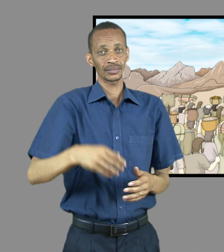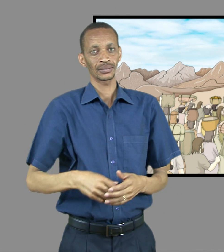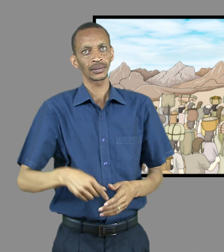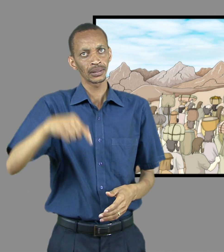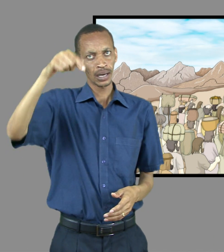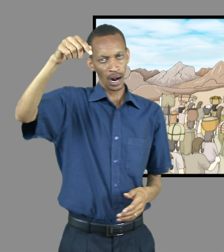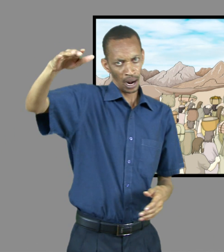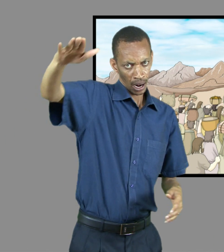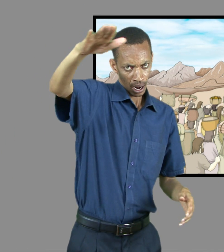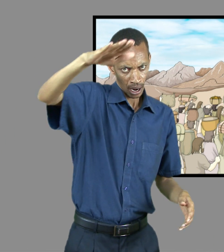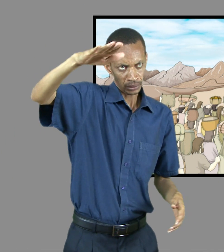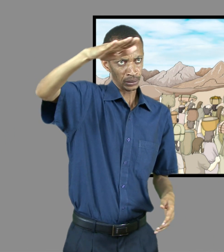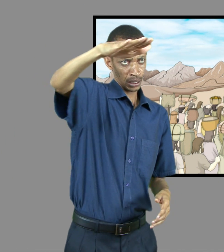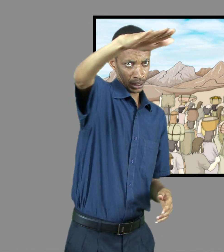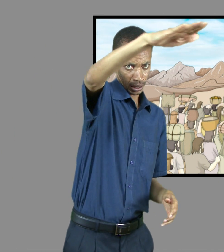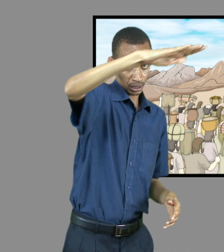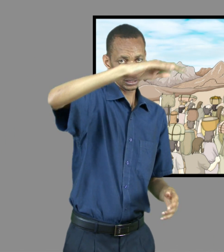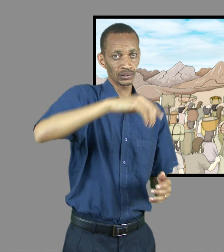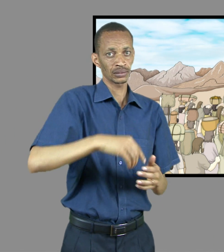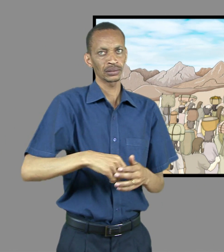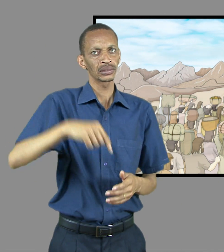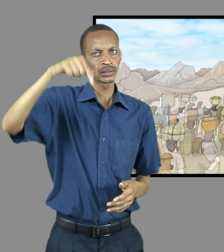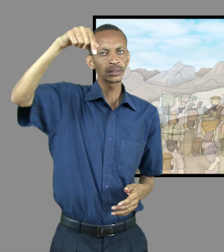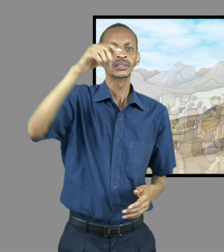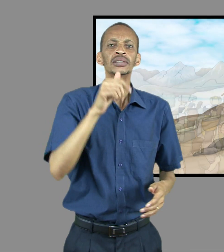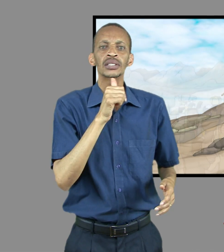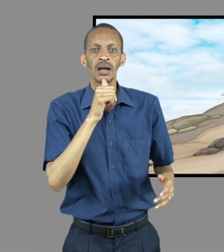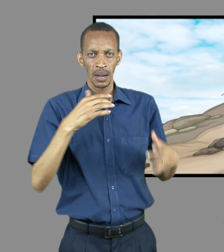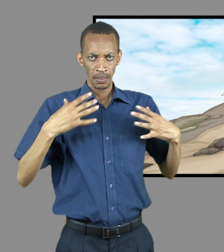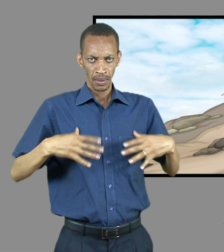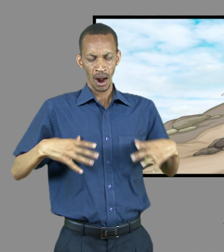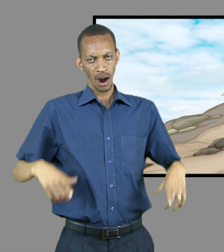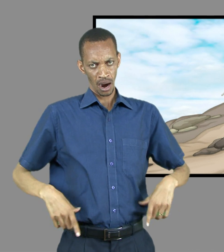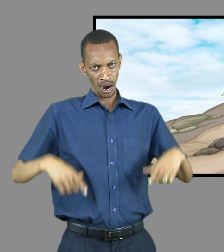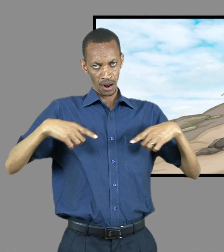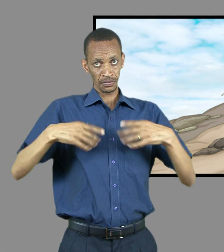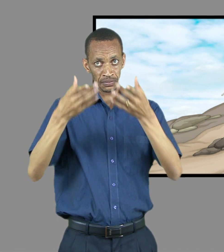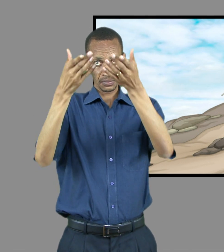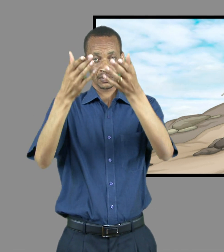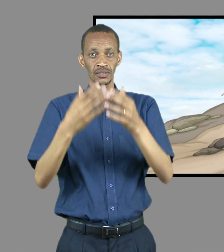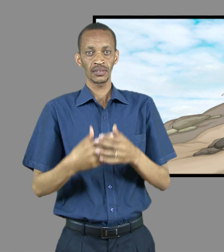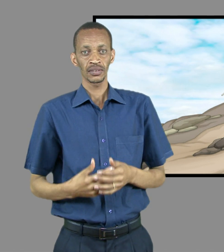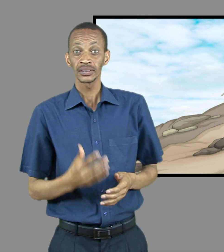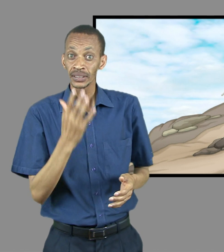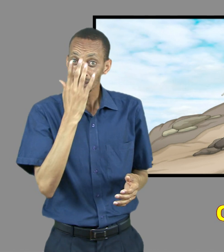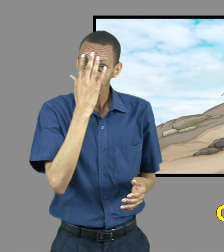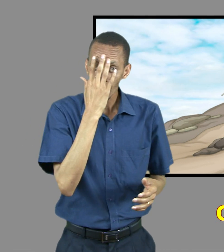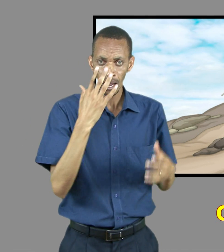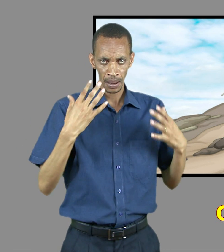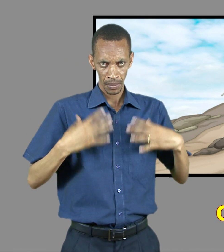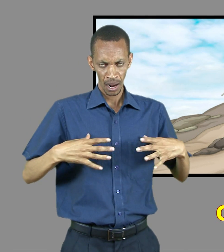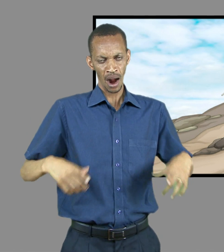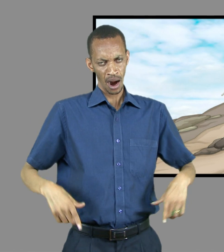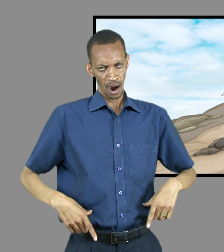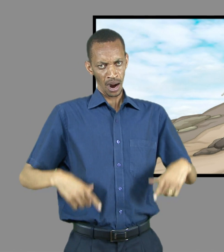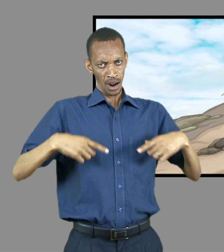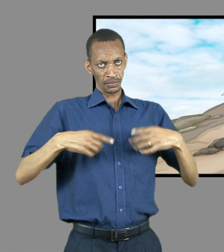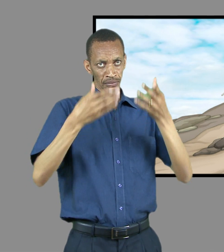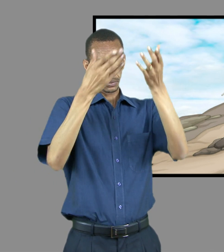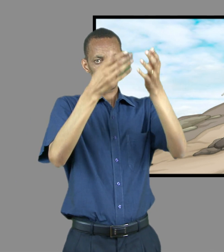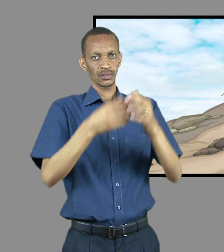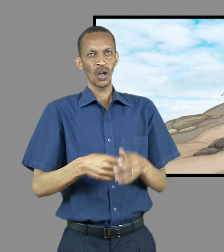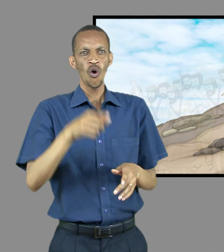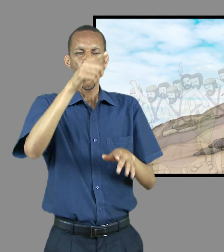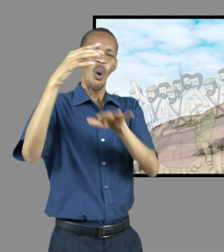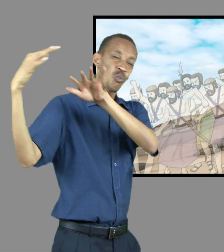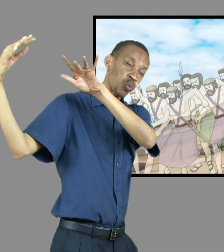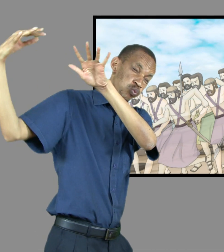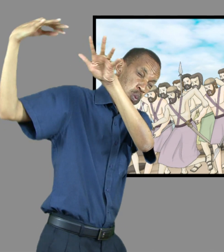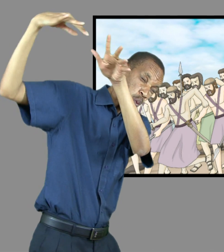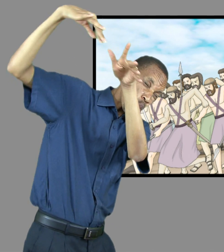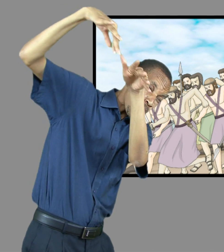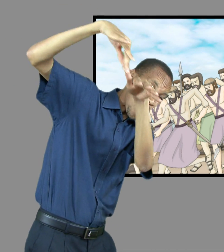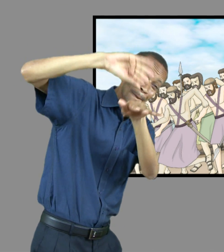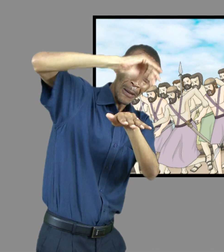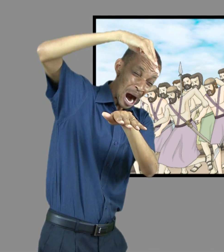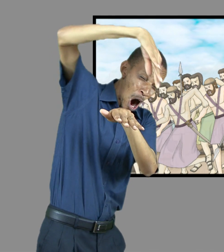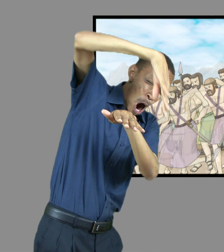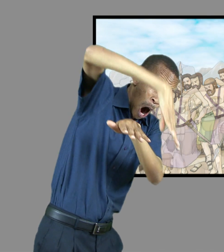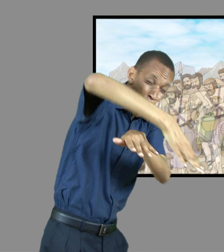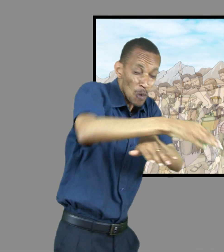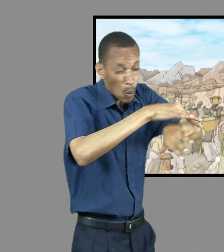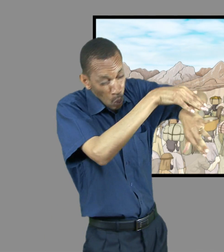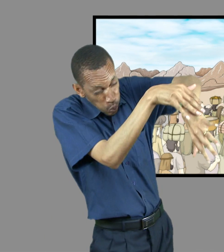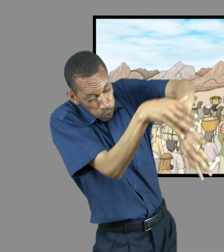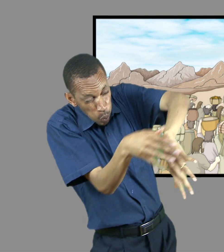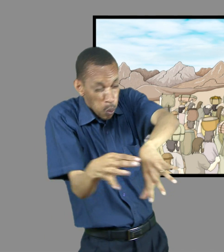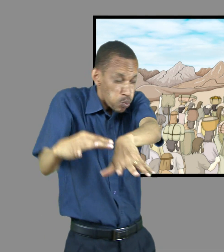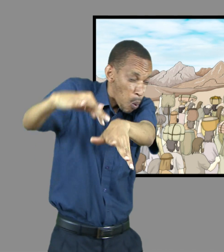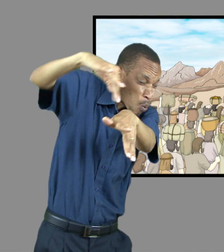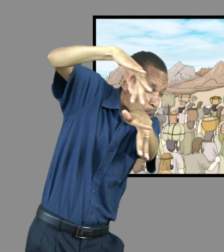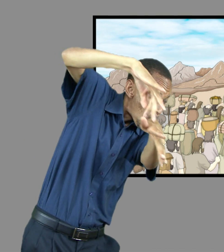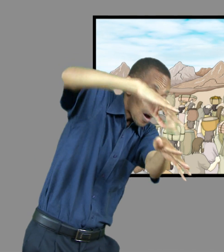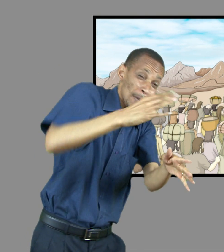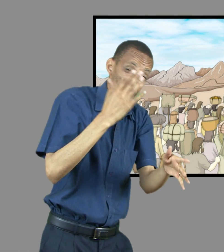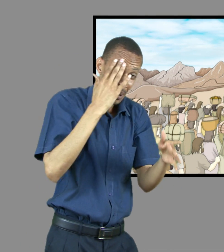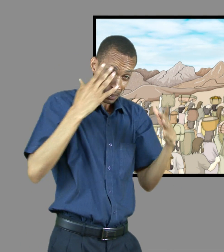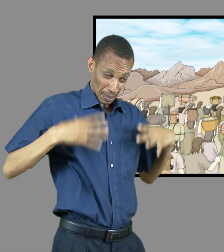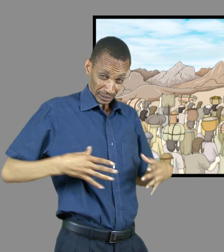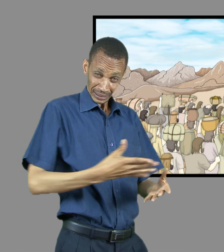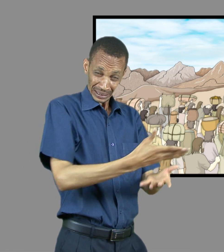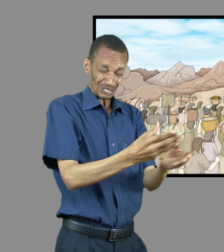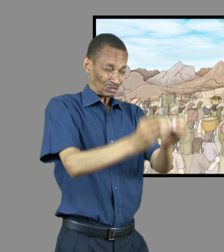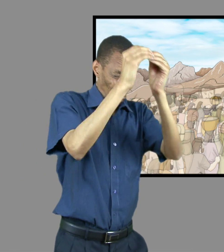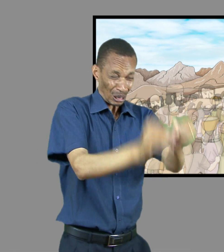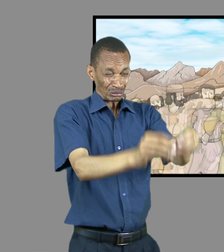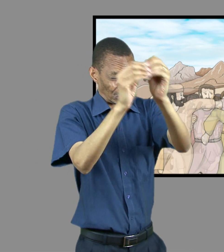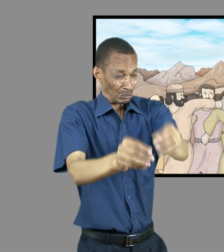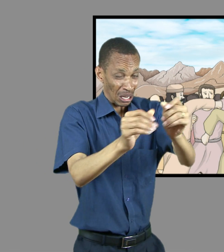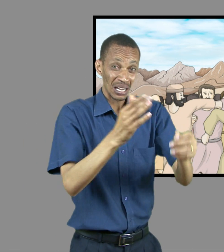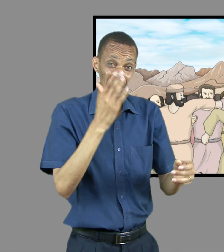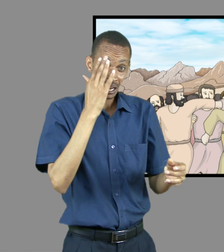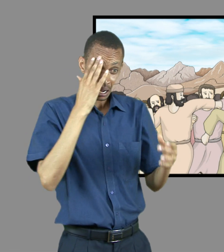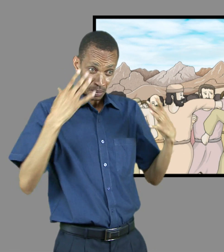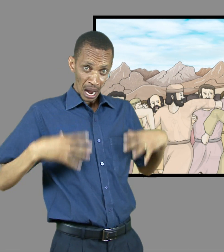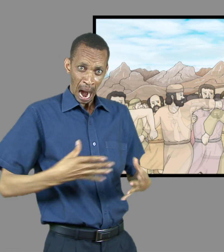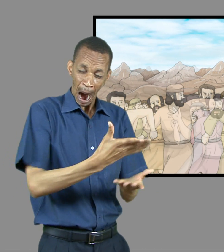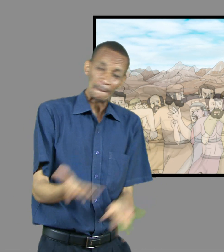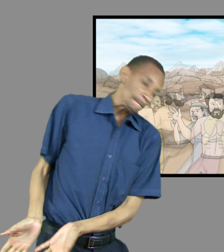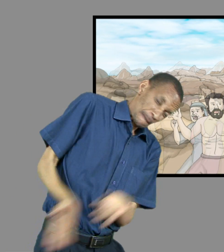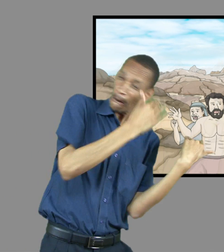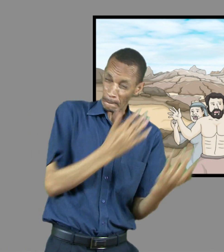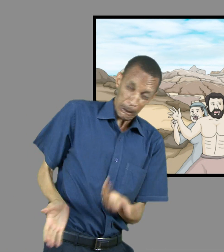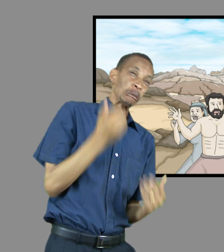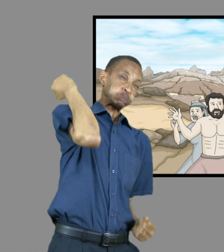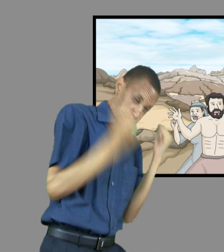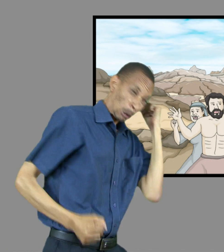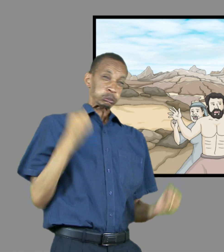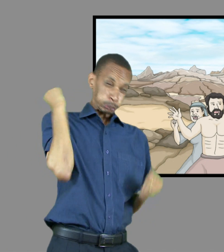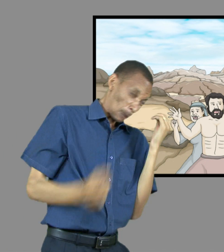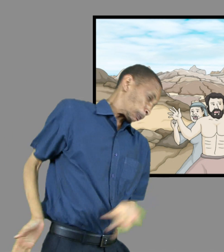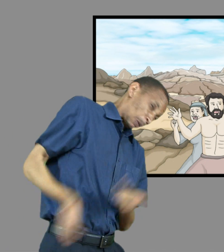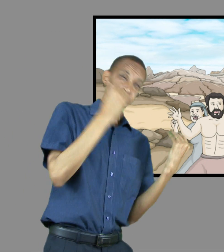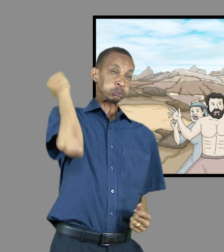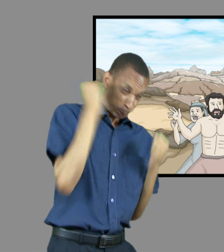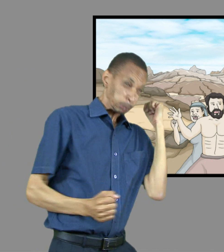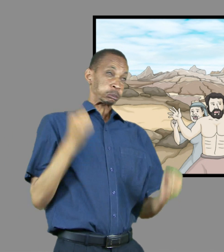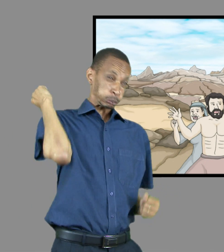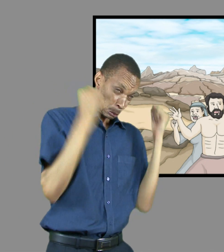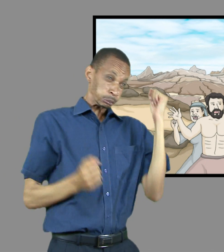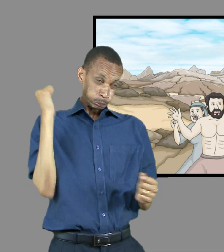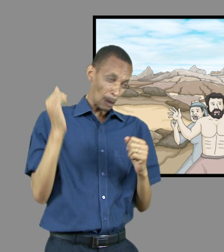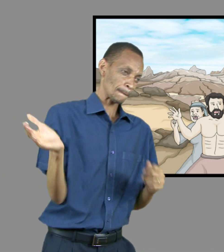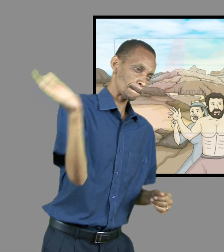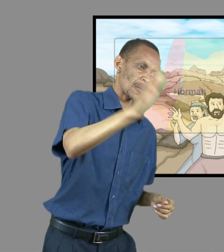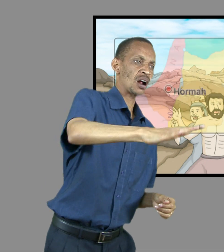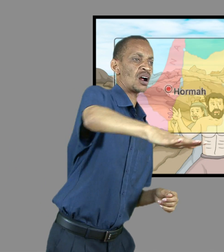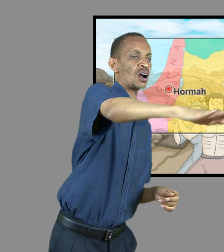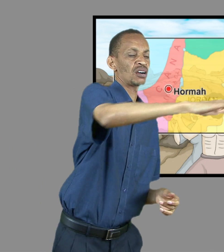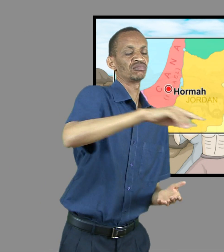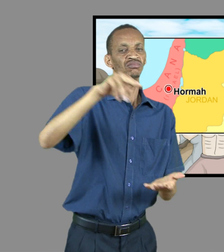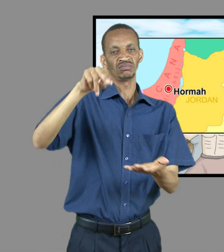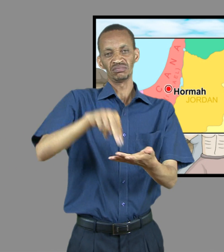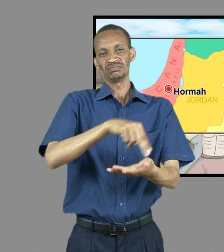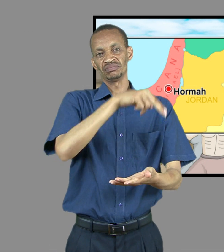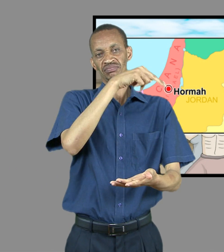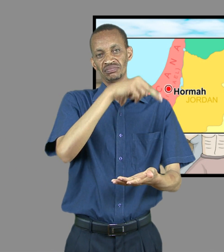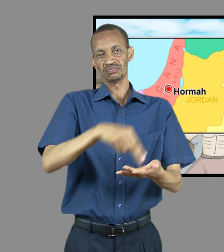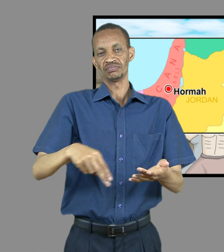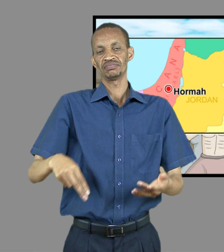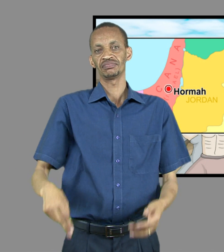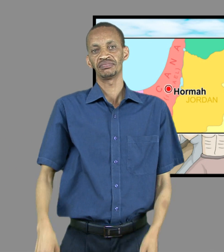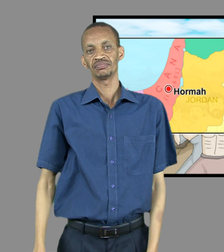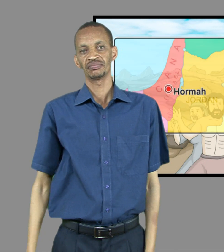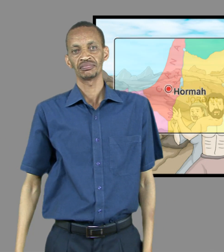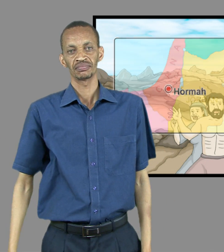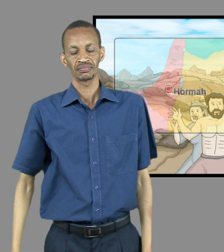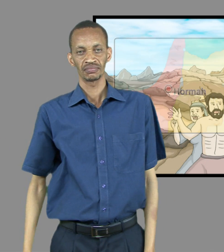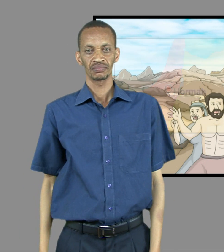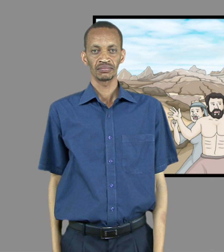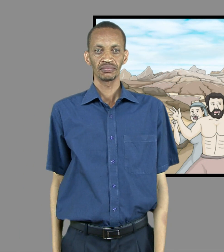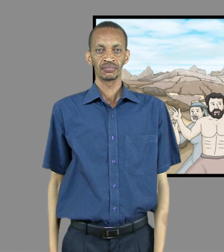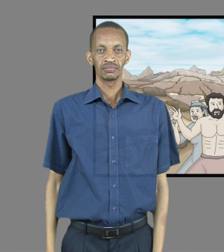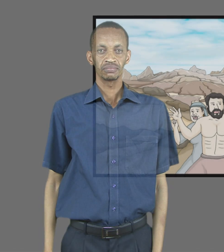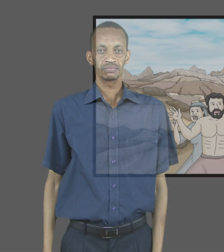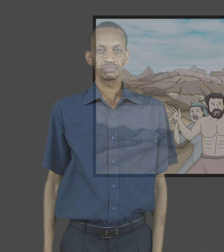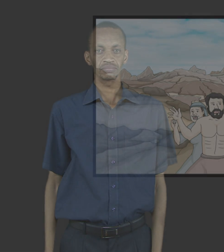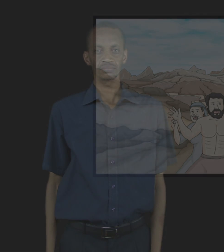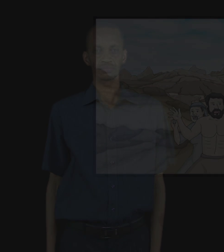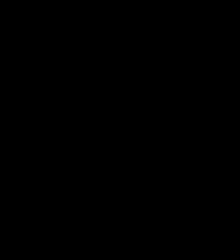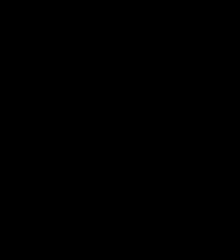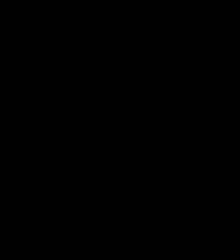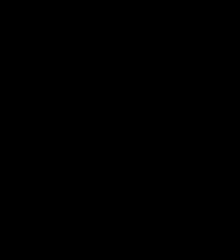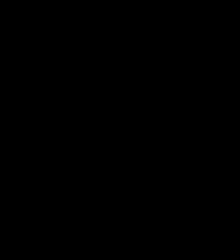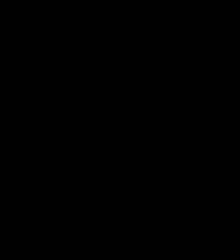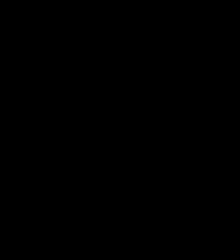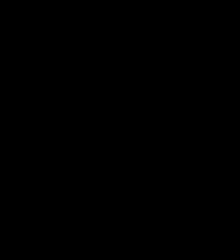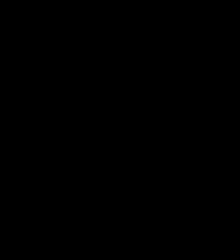Then the Amalekites and Canaanites who lived in that part of the hill country came down, attacked them, and routed them all the way to Hormah.